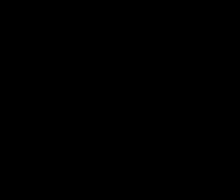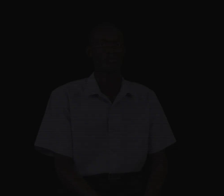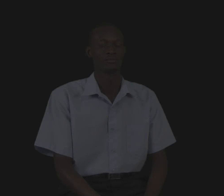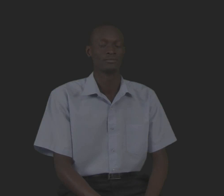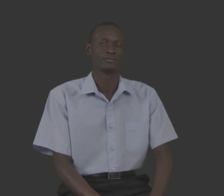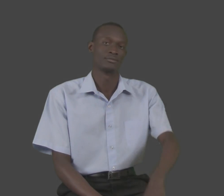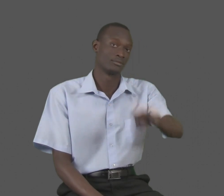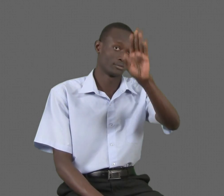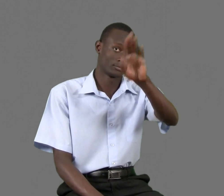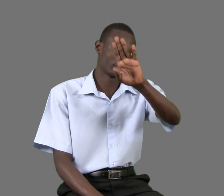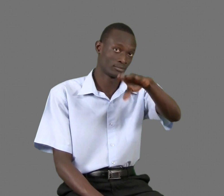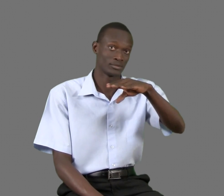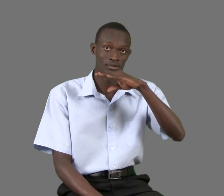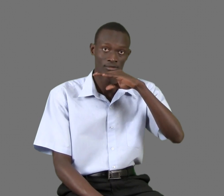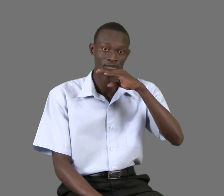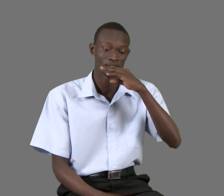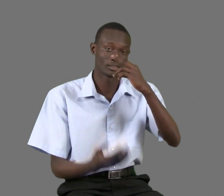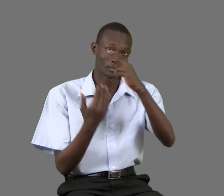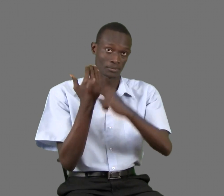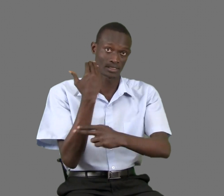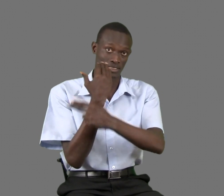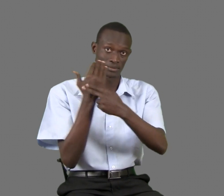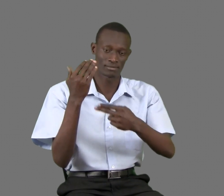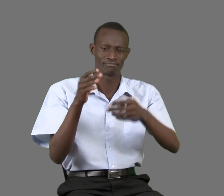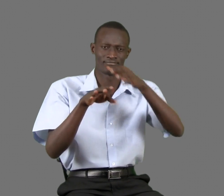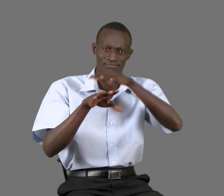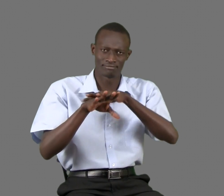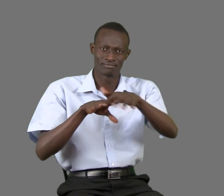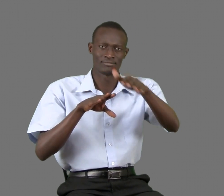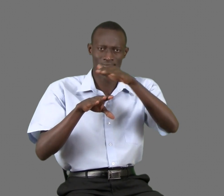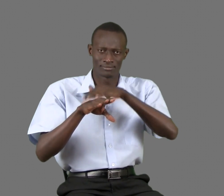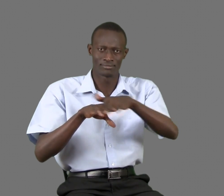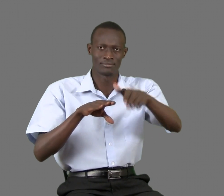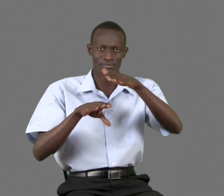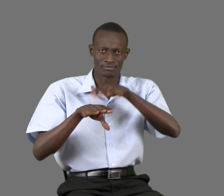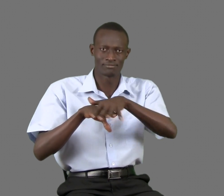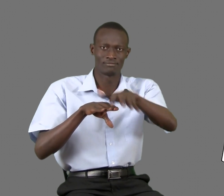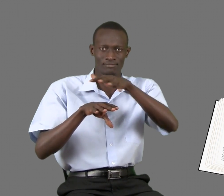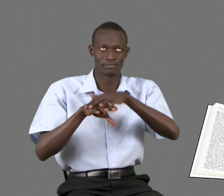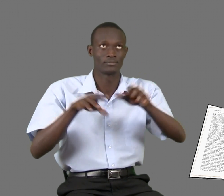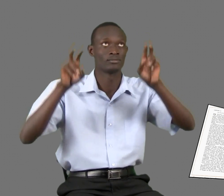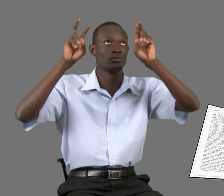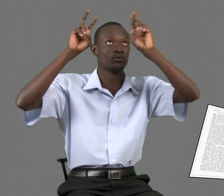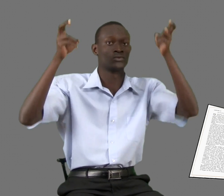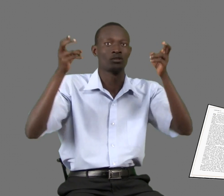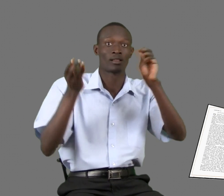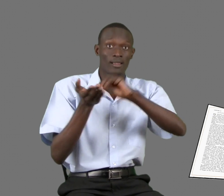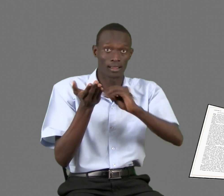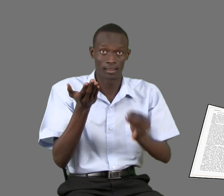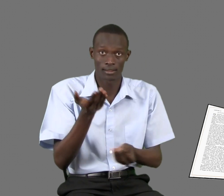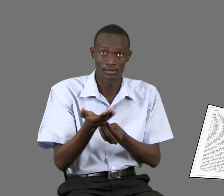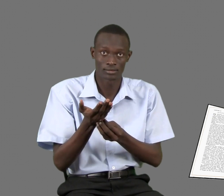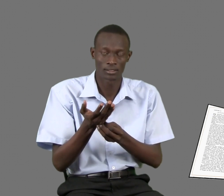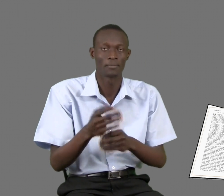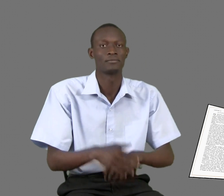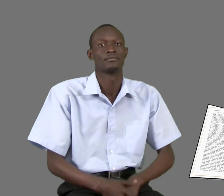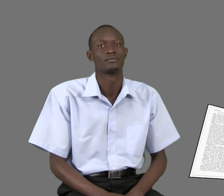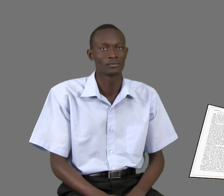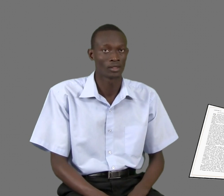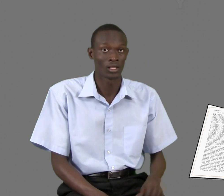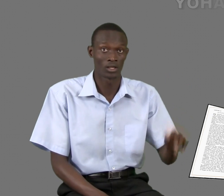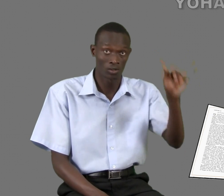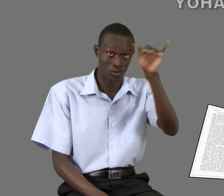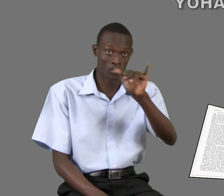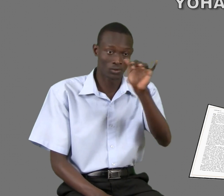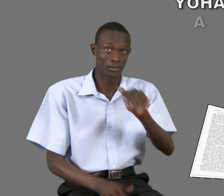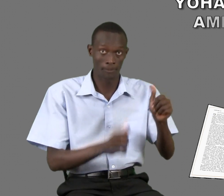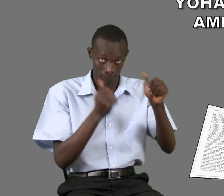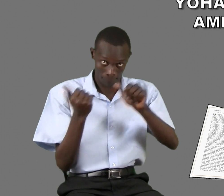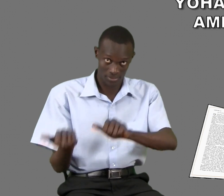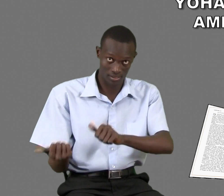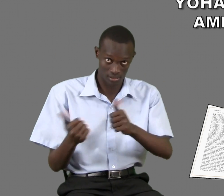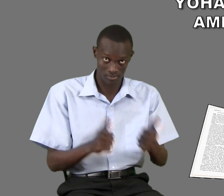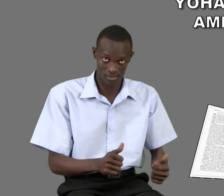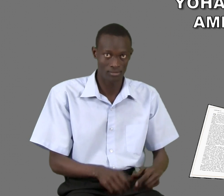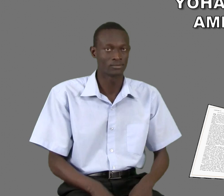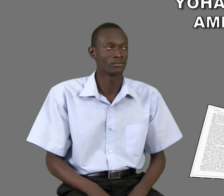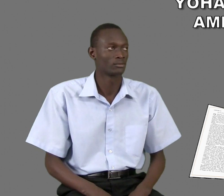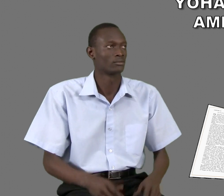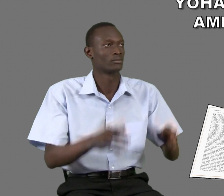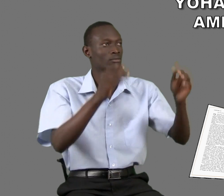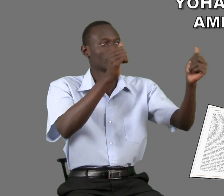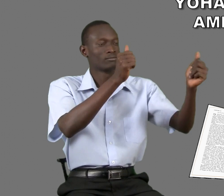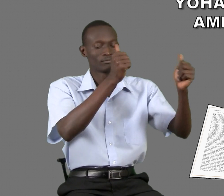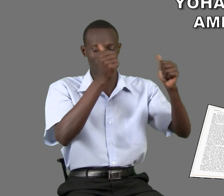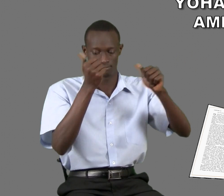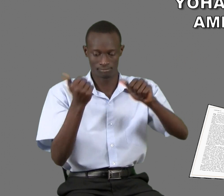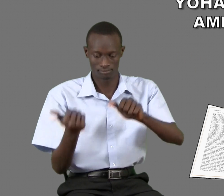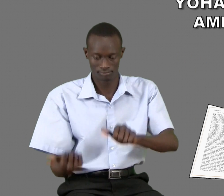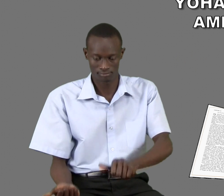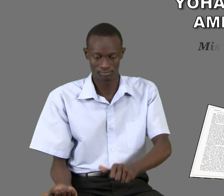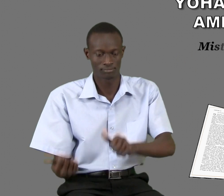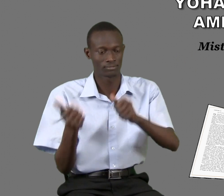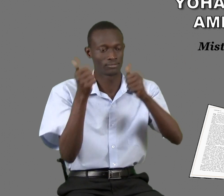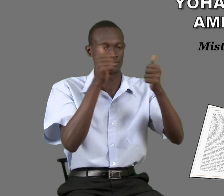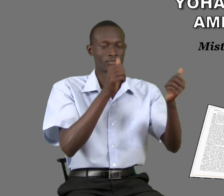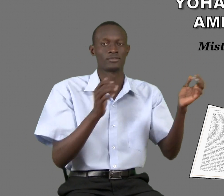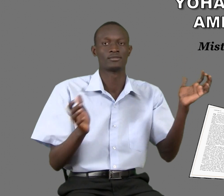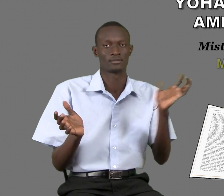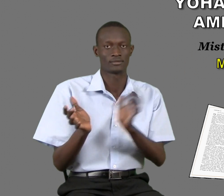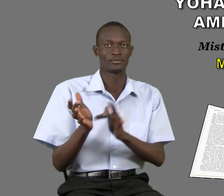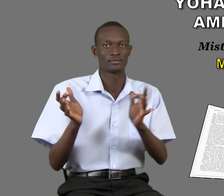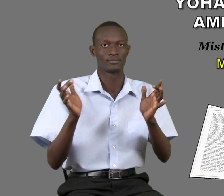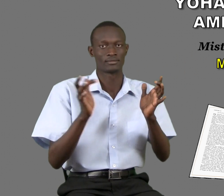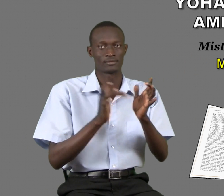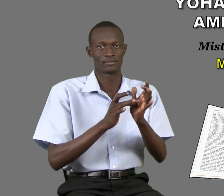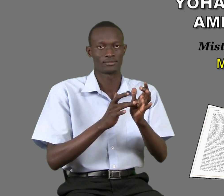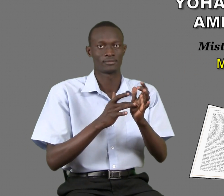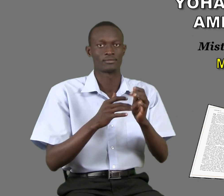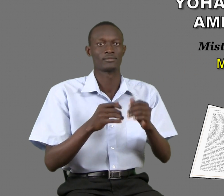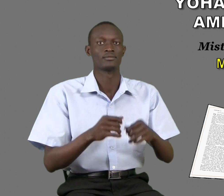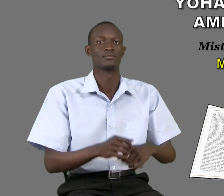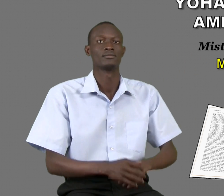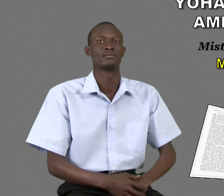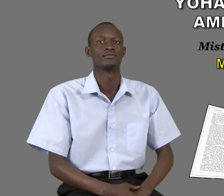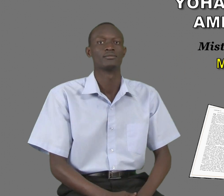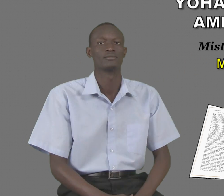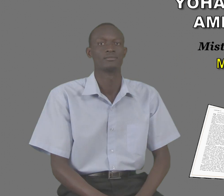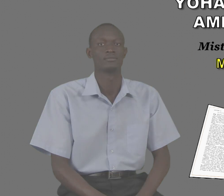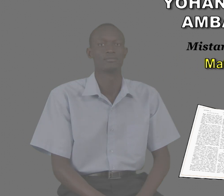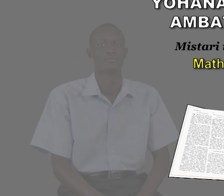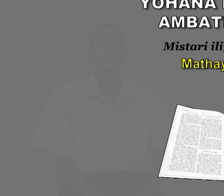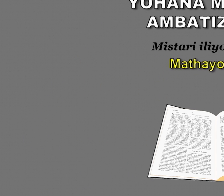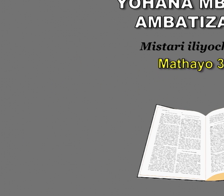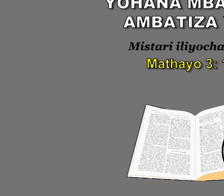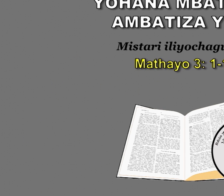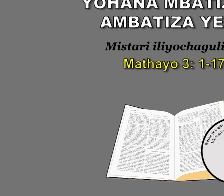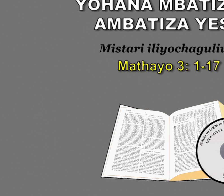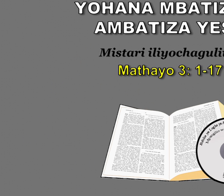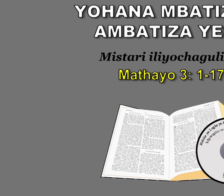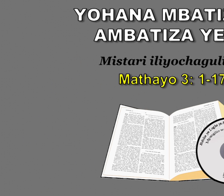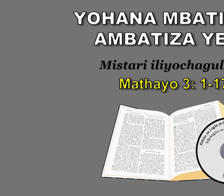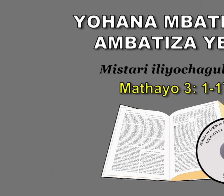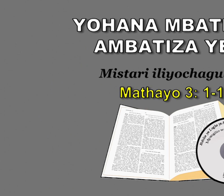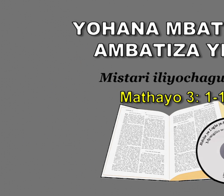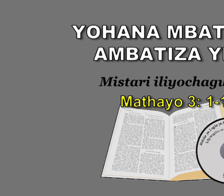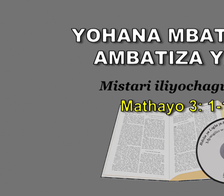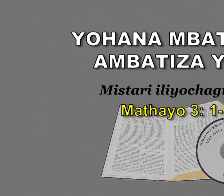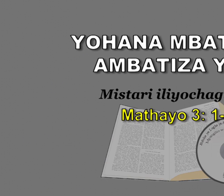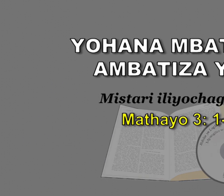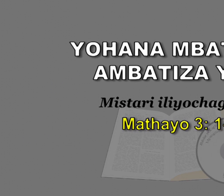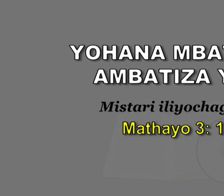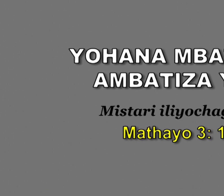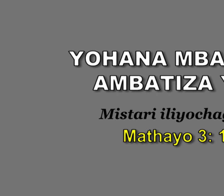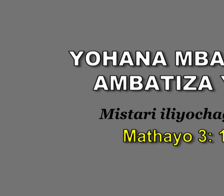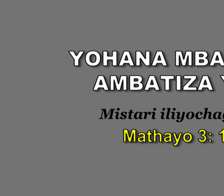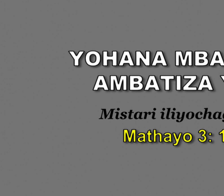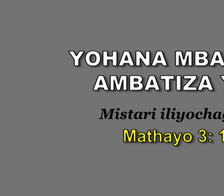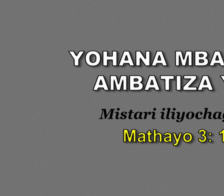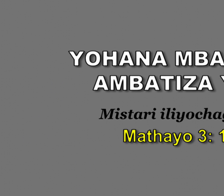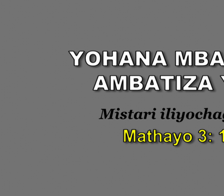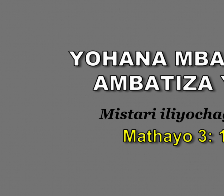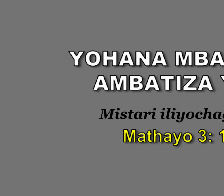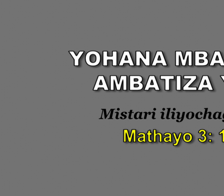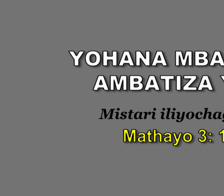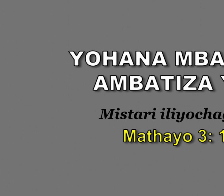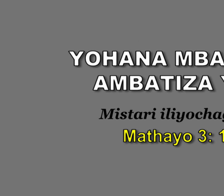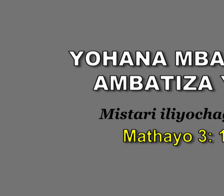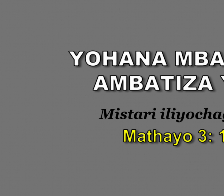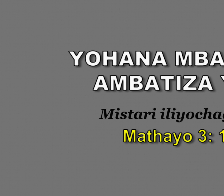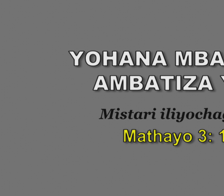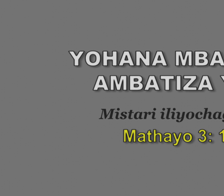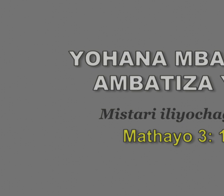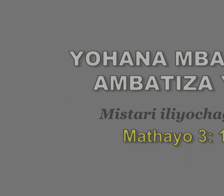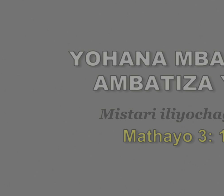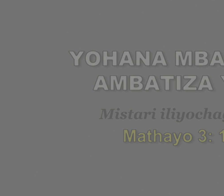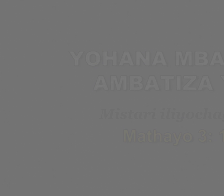John the Baptist baptizes Jesus